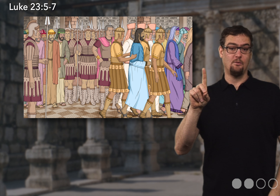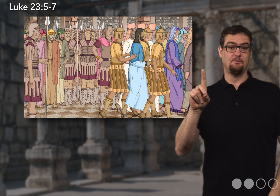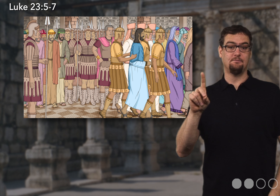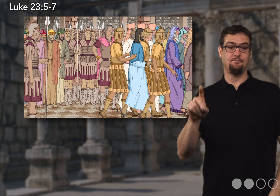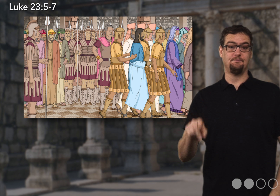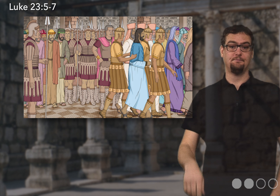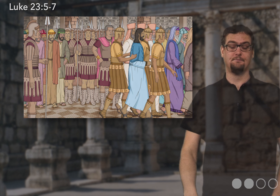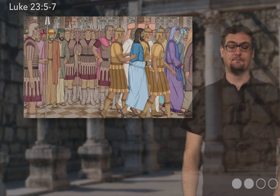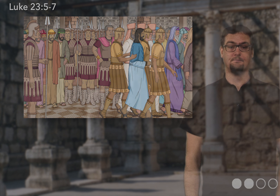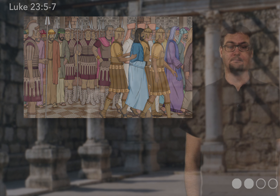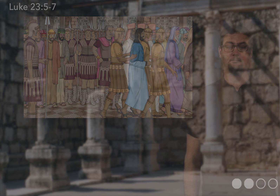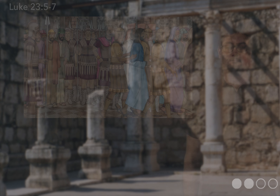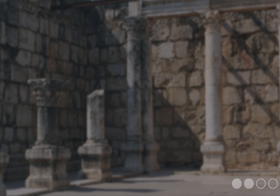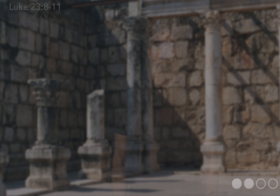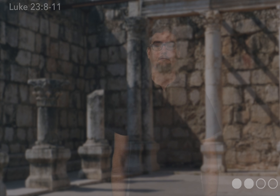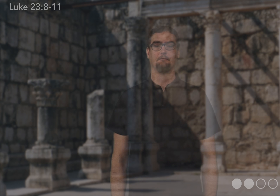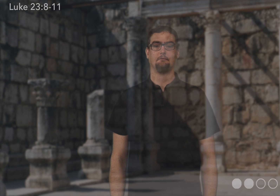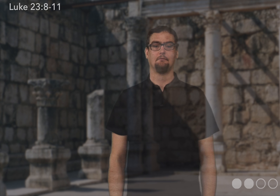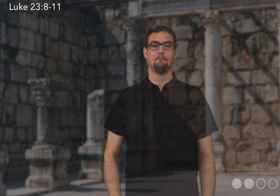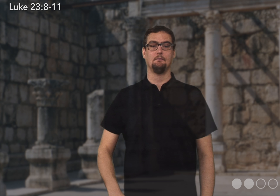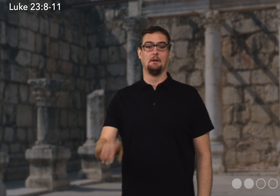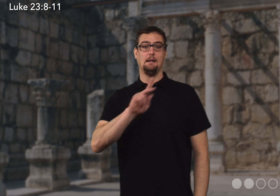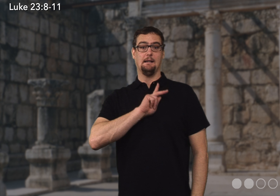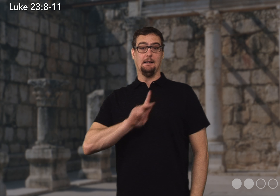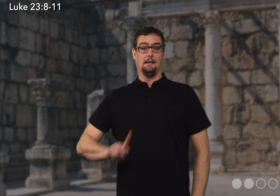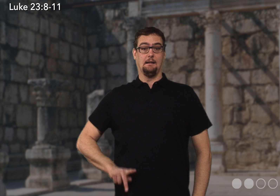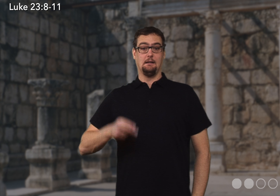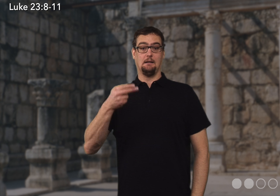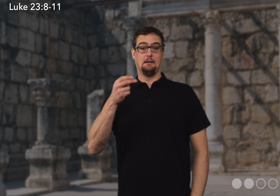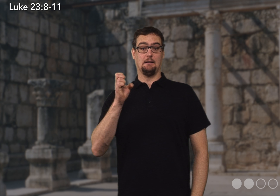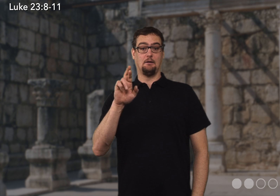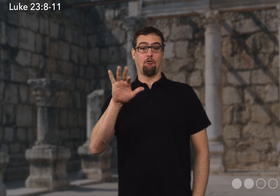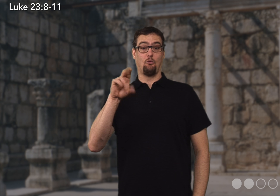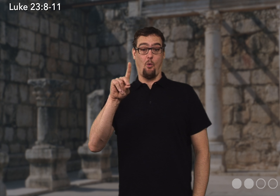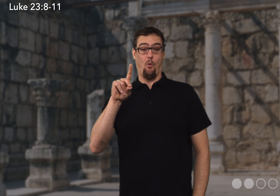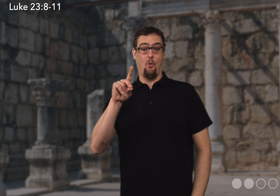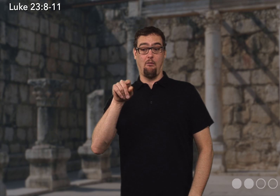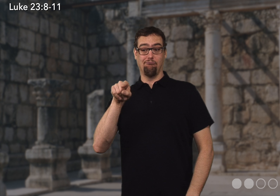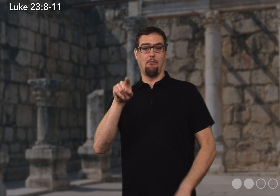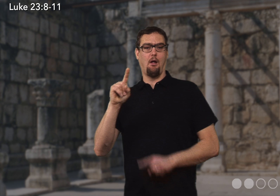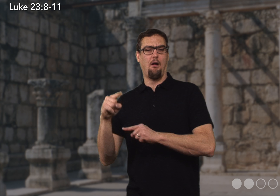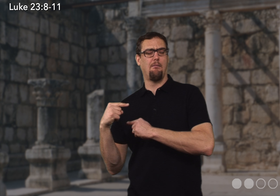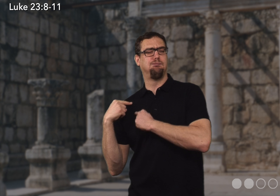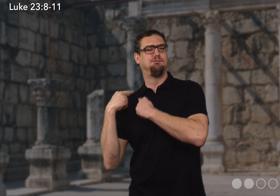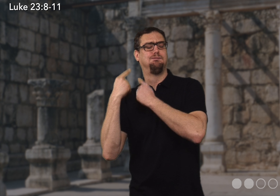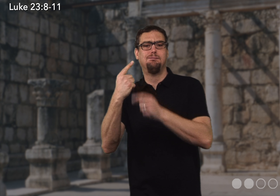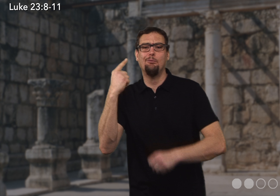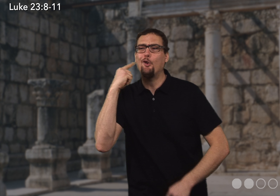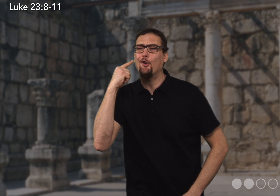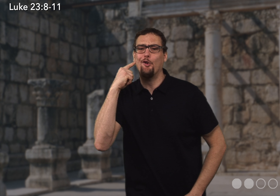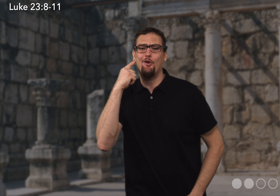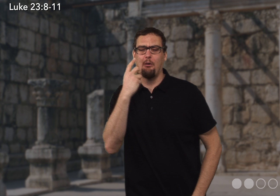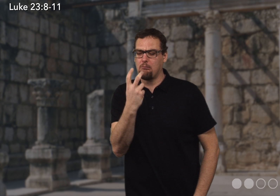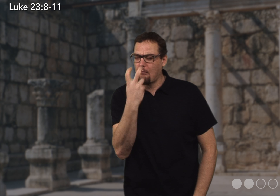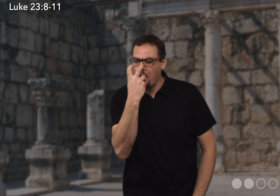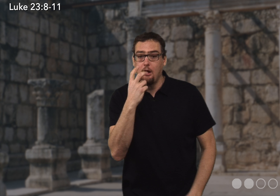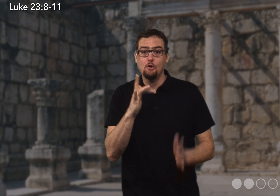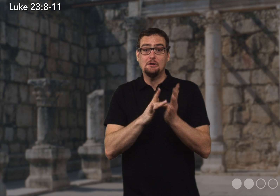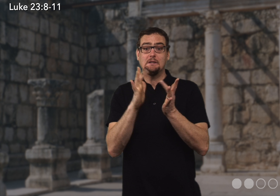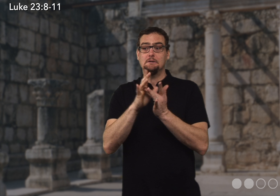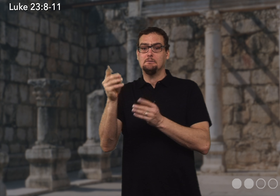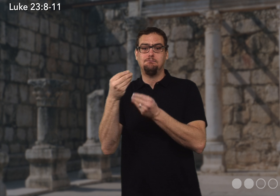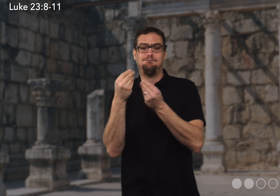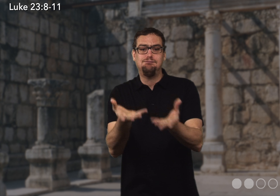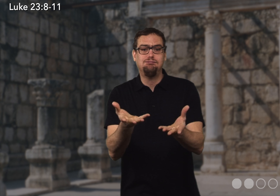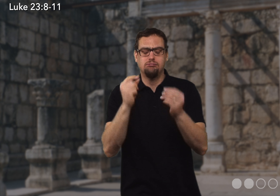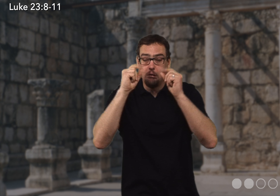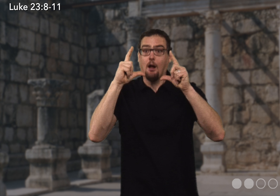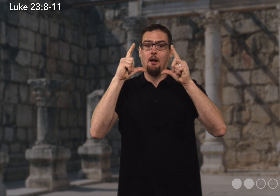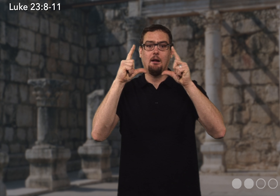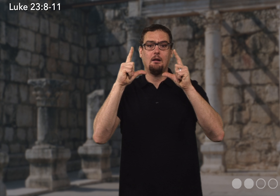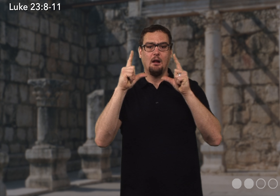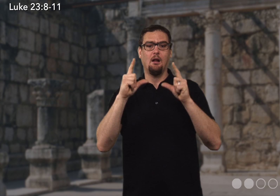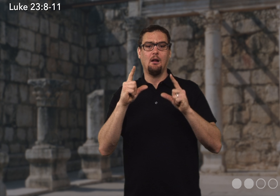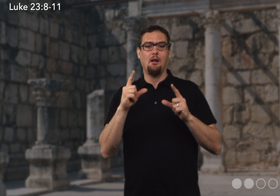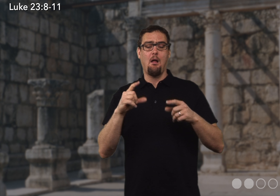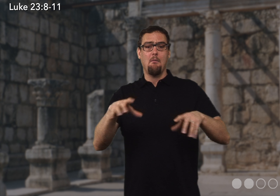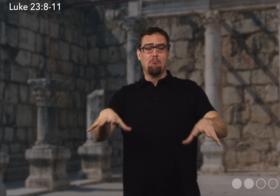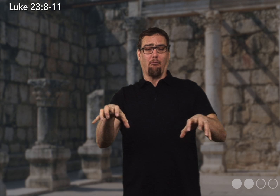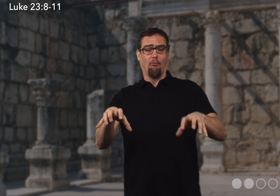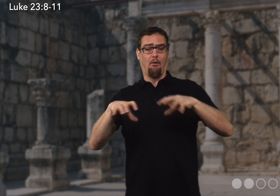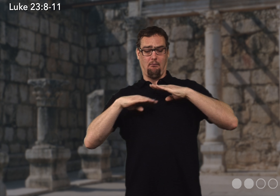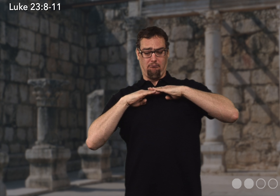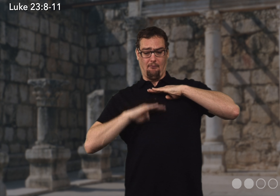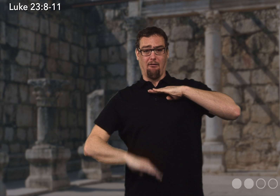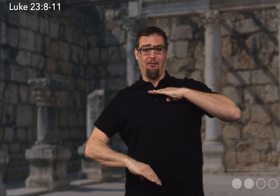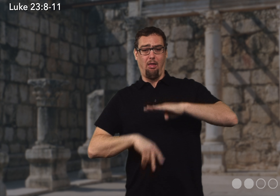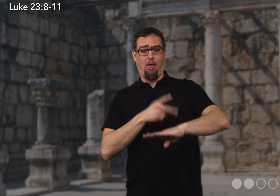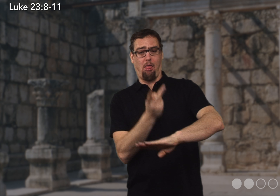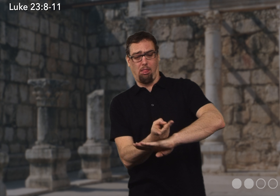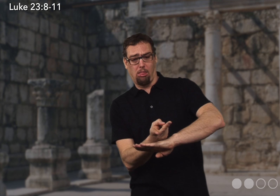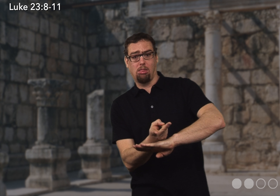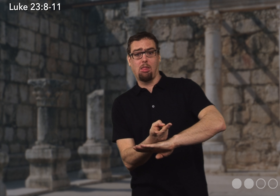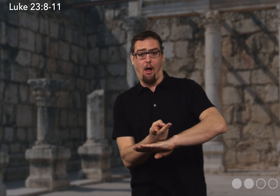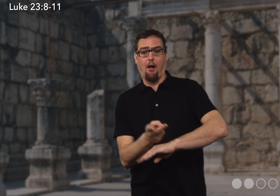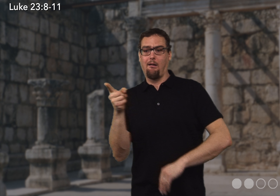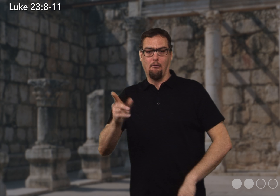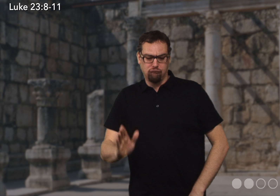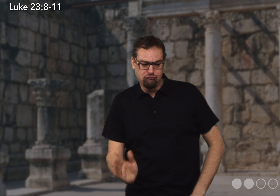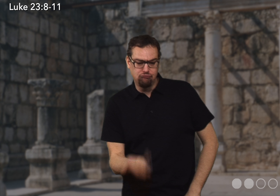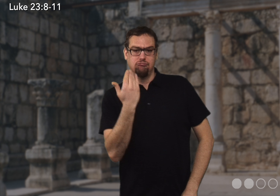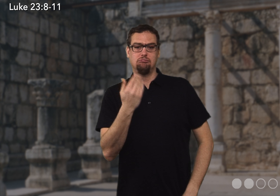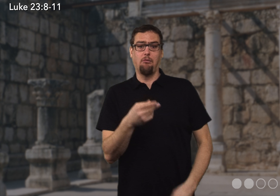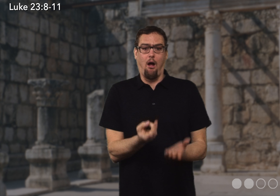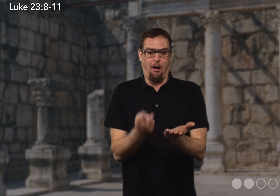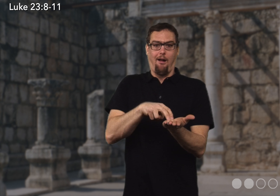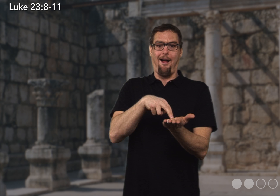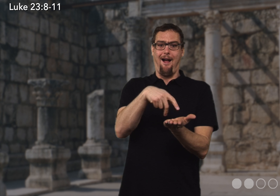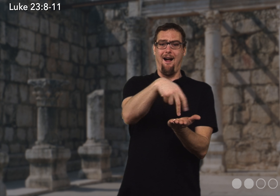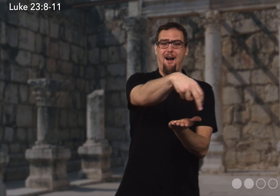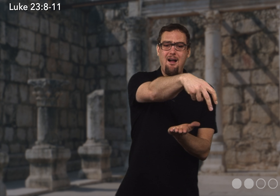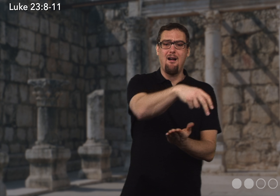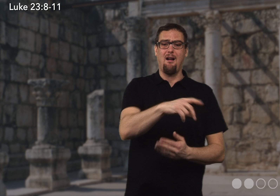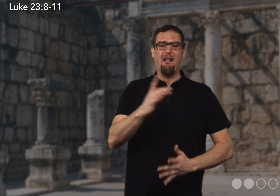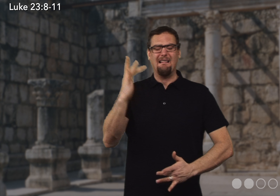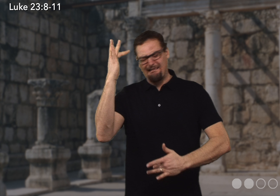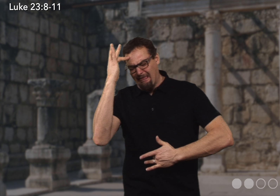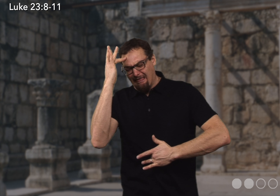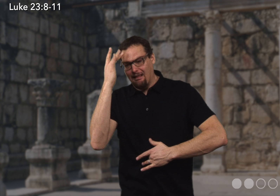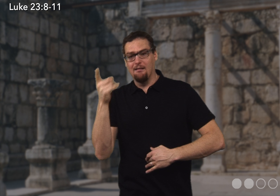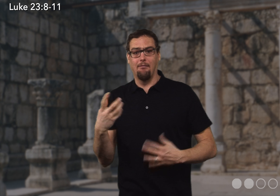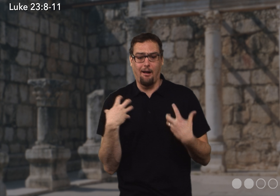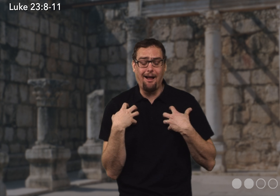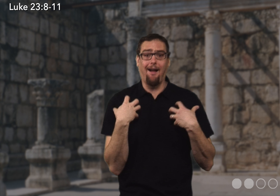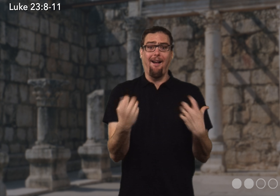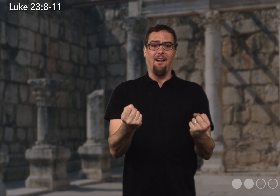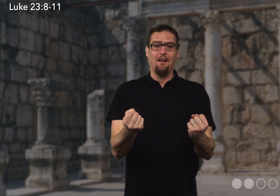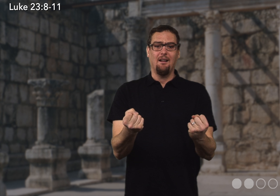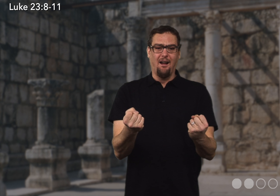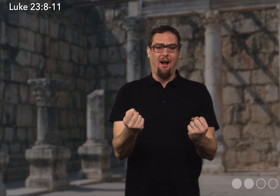When Herod saw Jesus, he was greatly pleased.